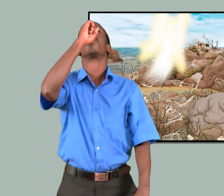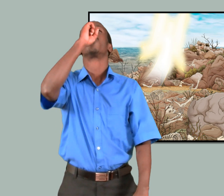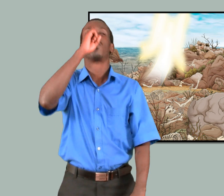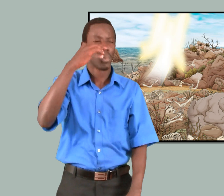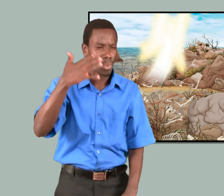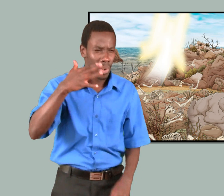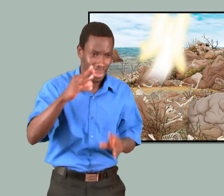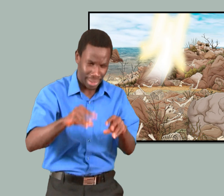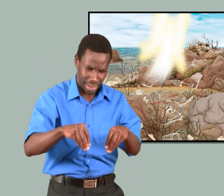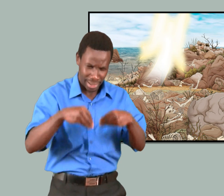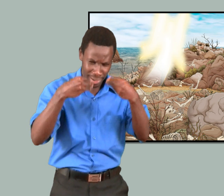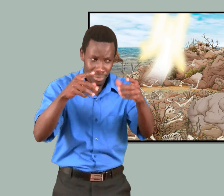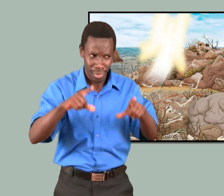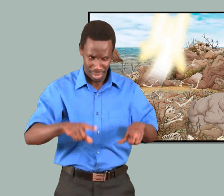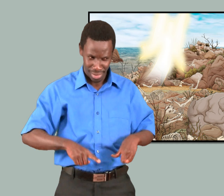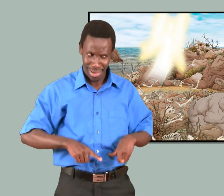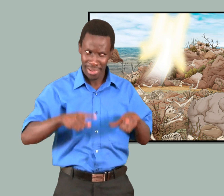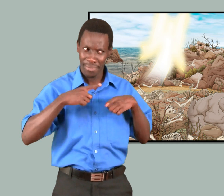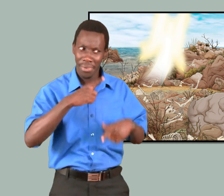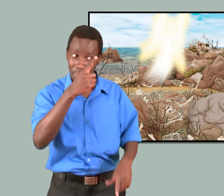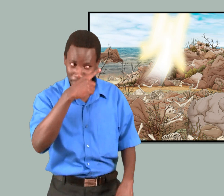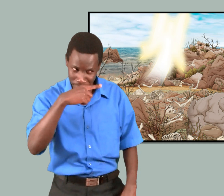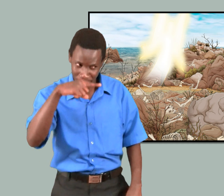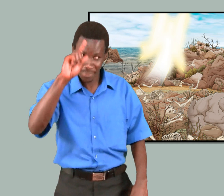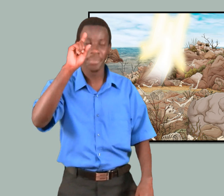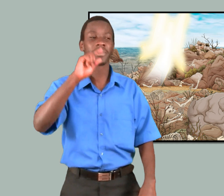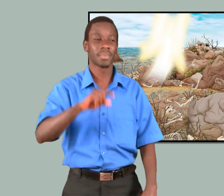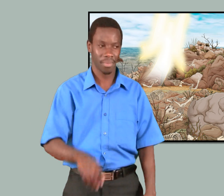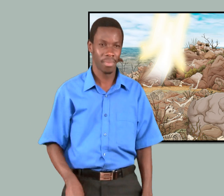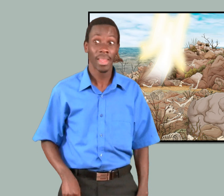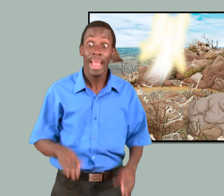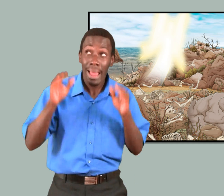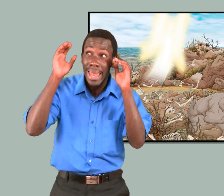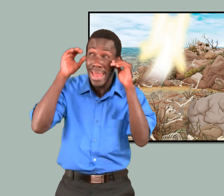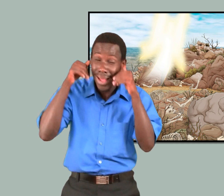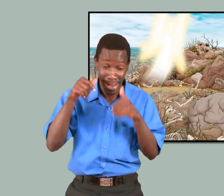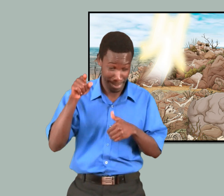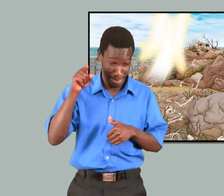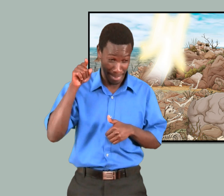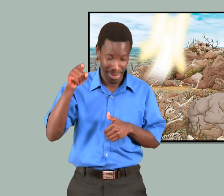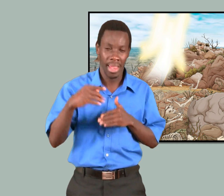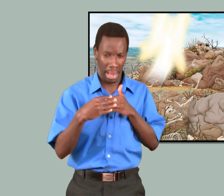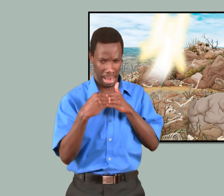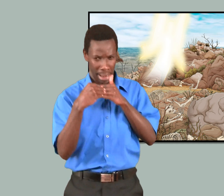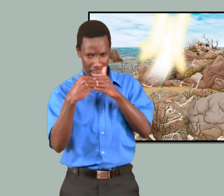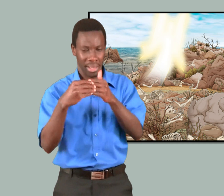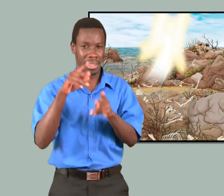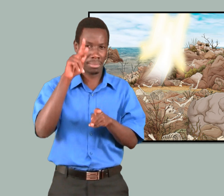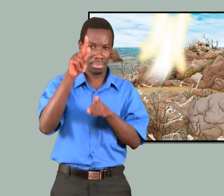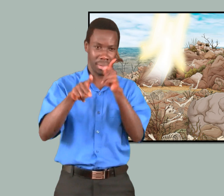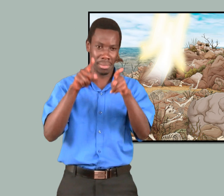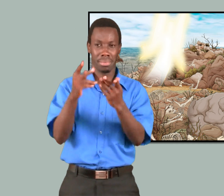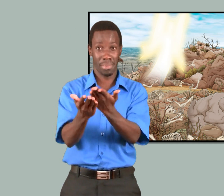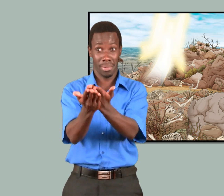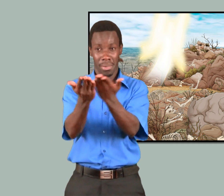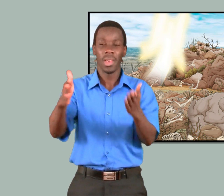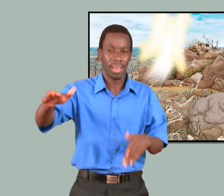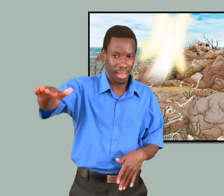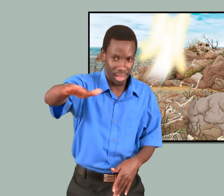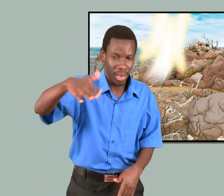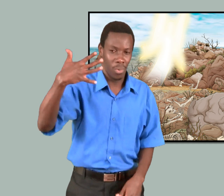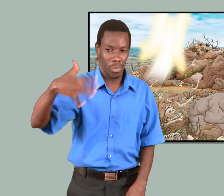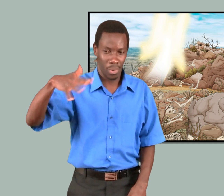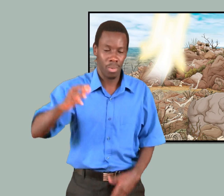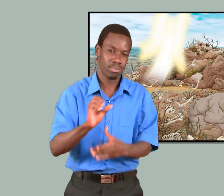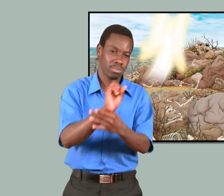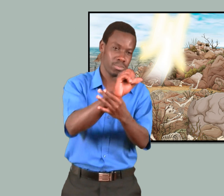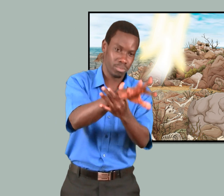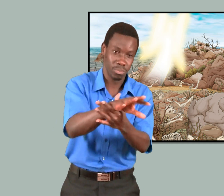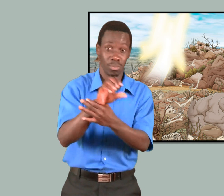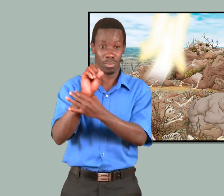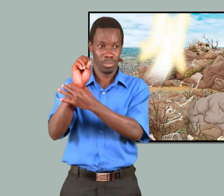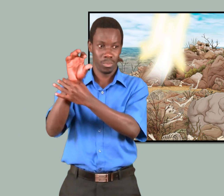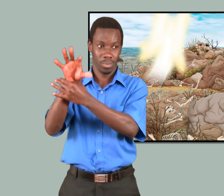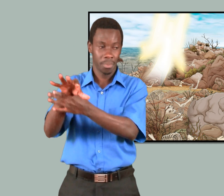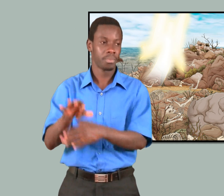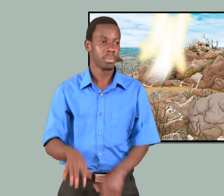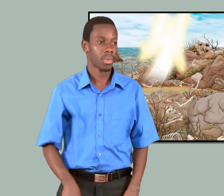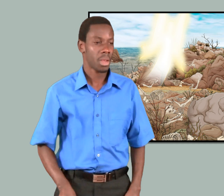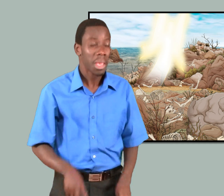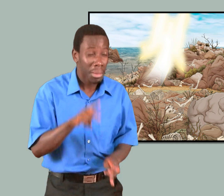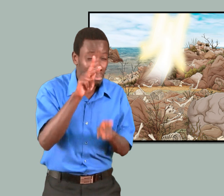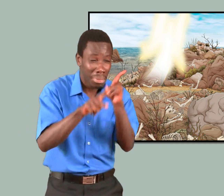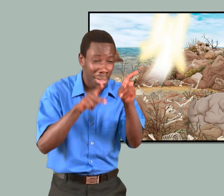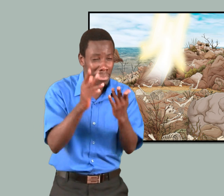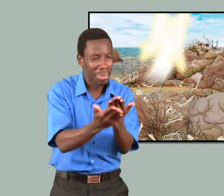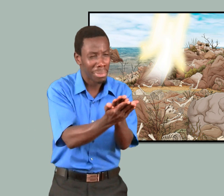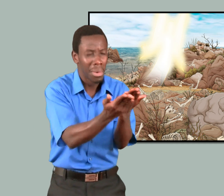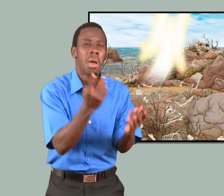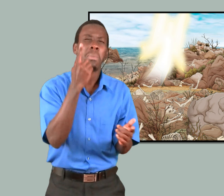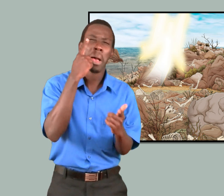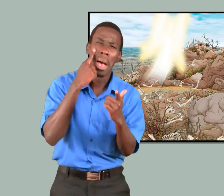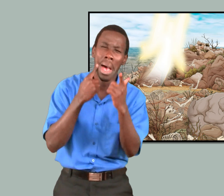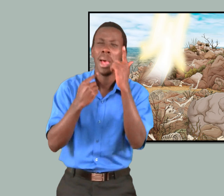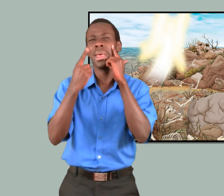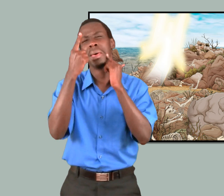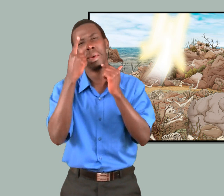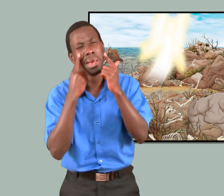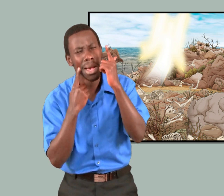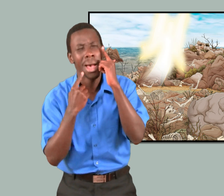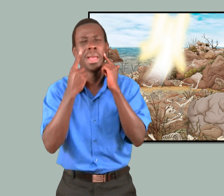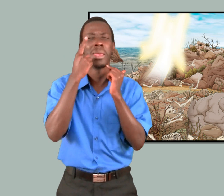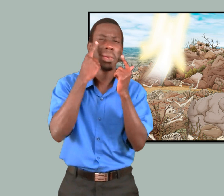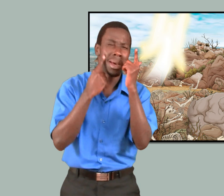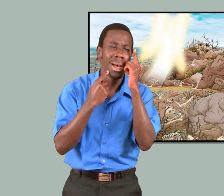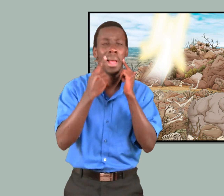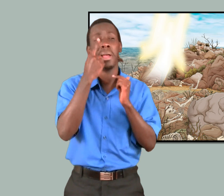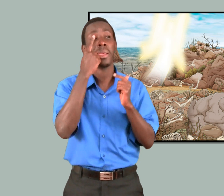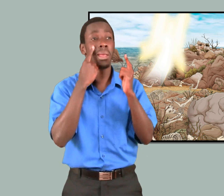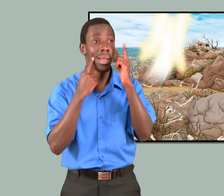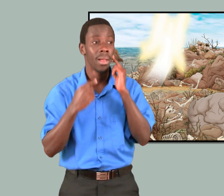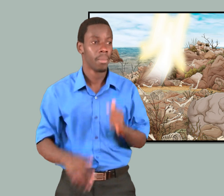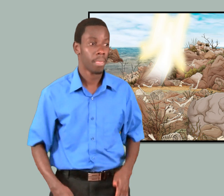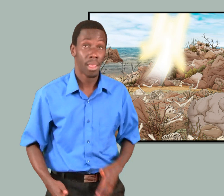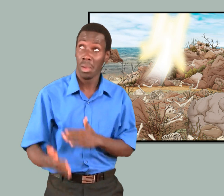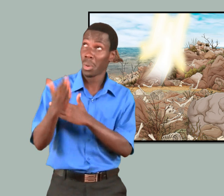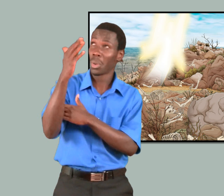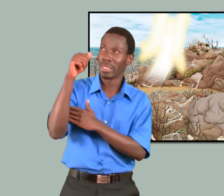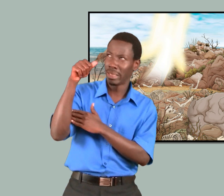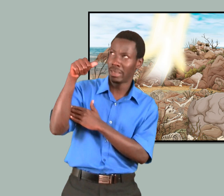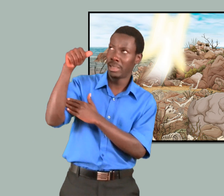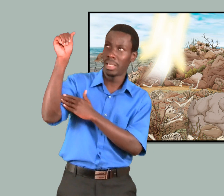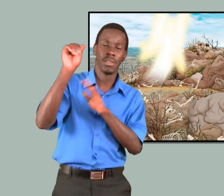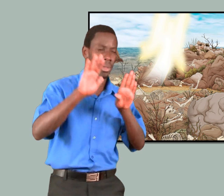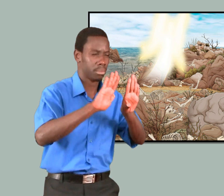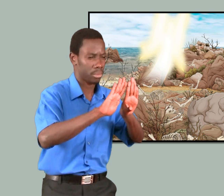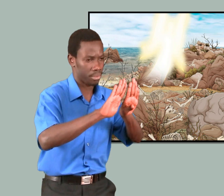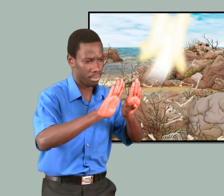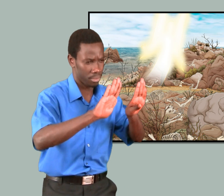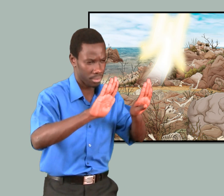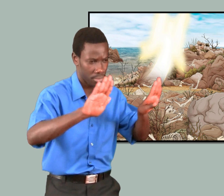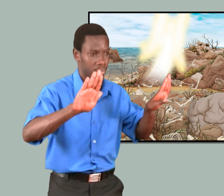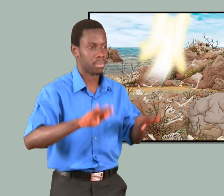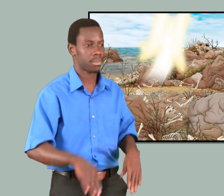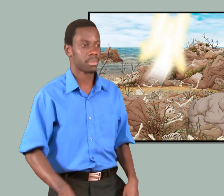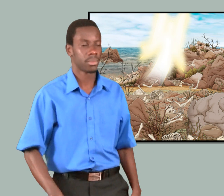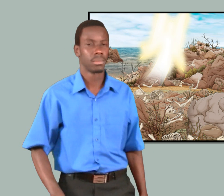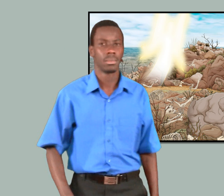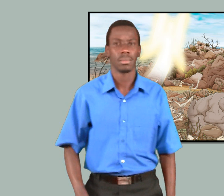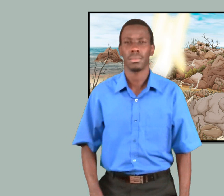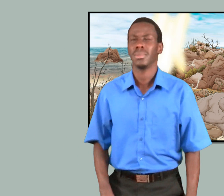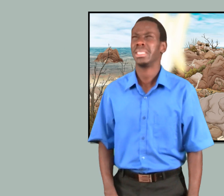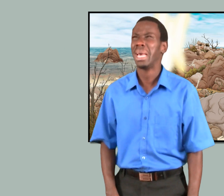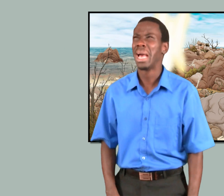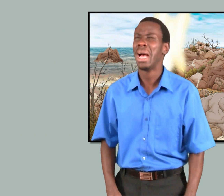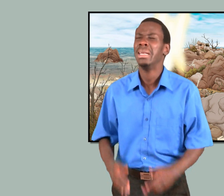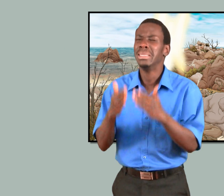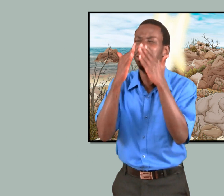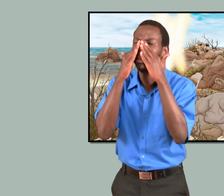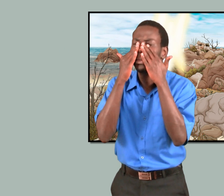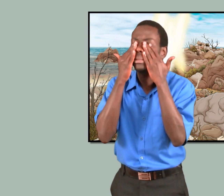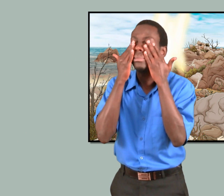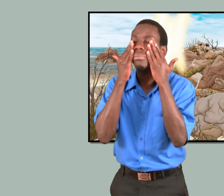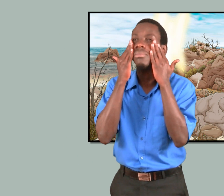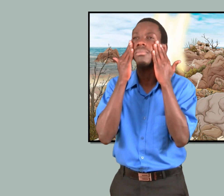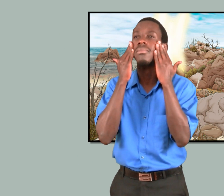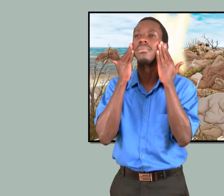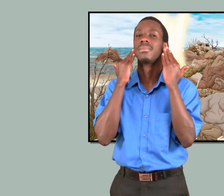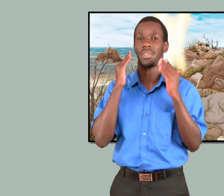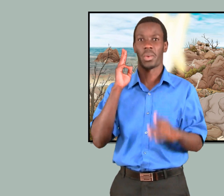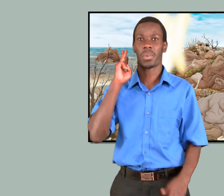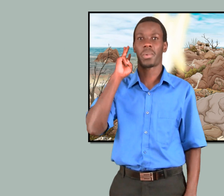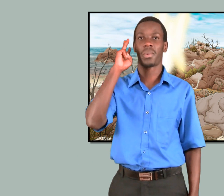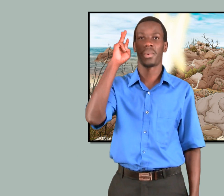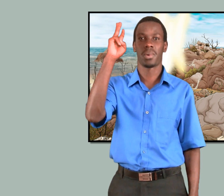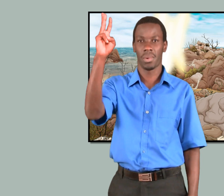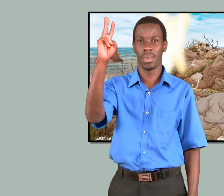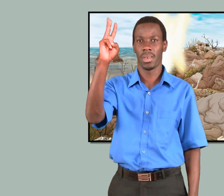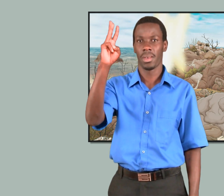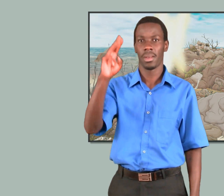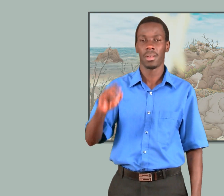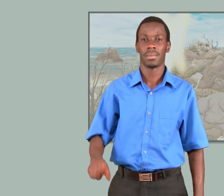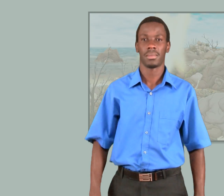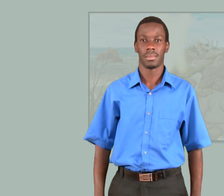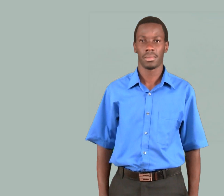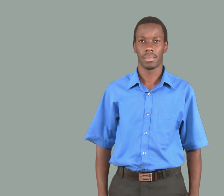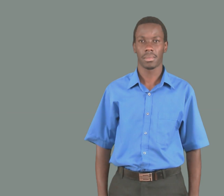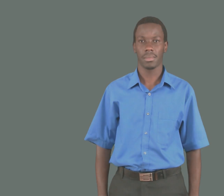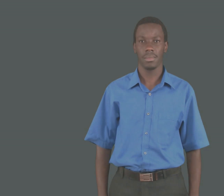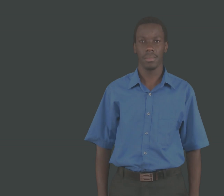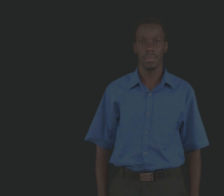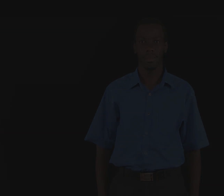and the One seated on the throne will spread His tabernacle over them. ‘Never again will they hunger, and never will they thirst;